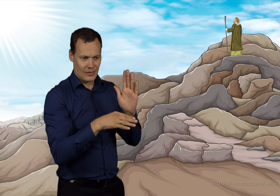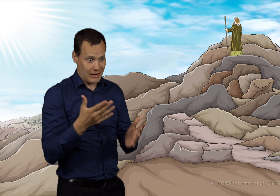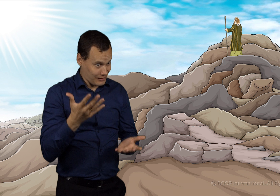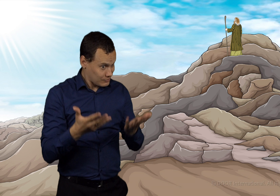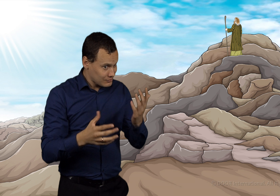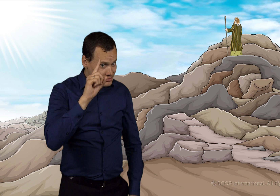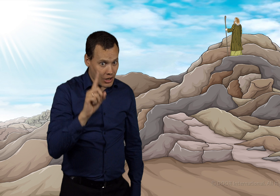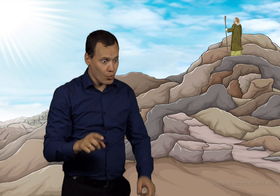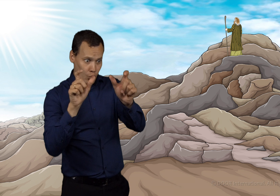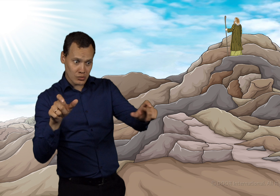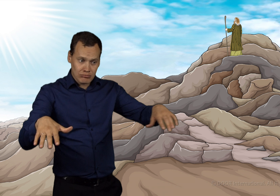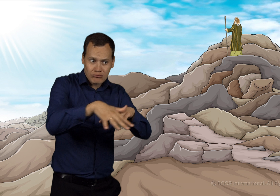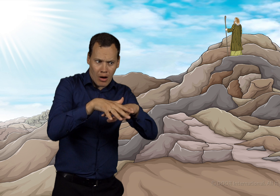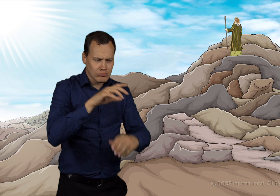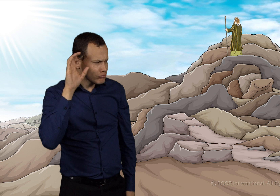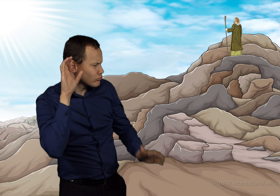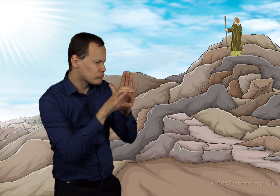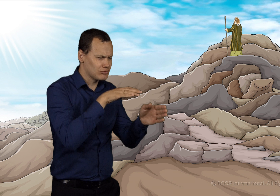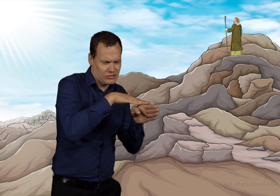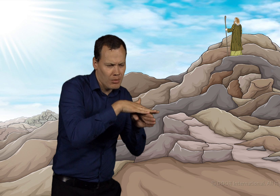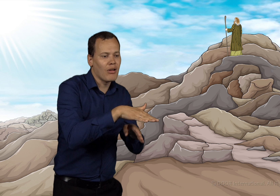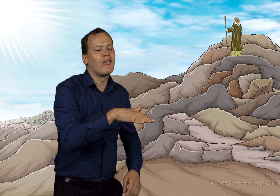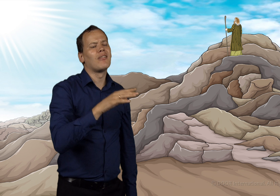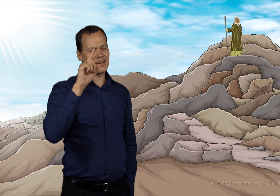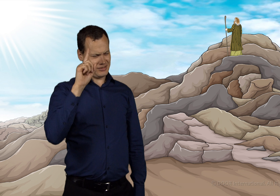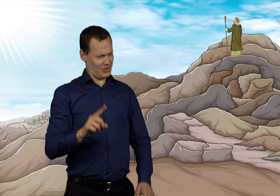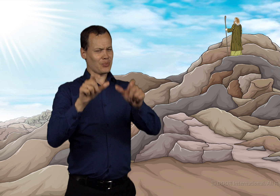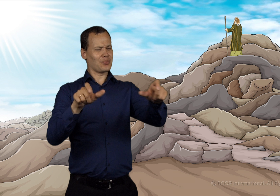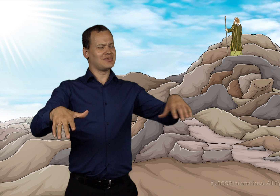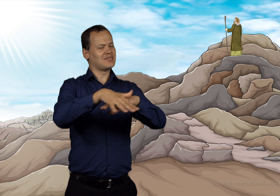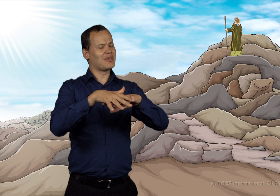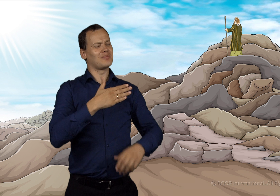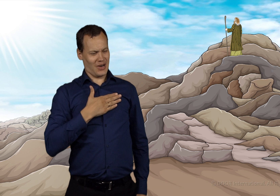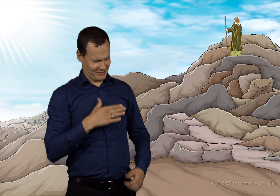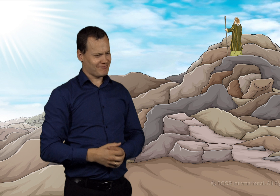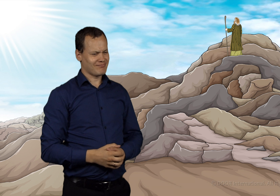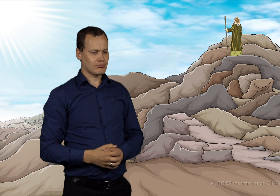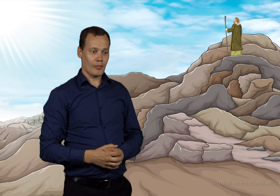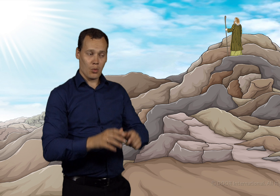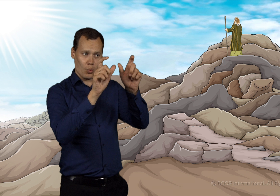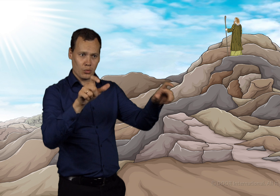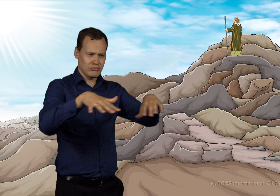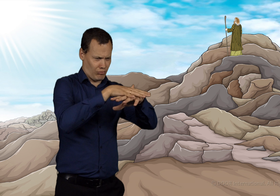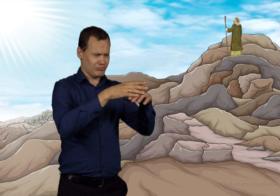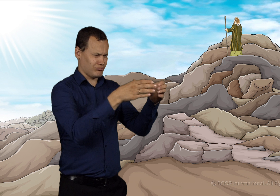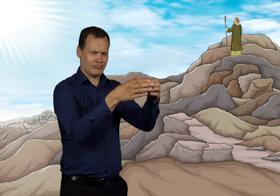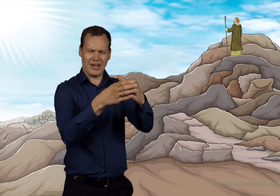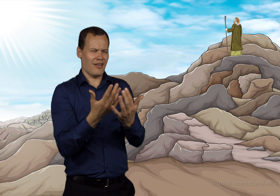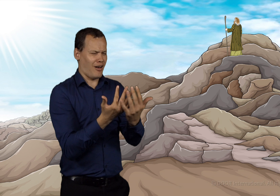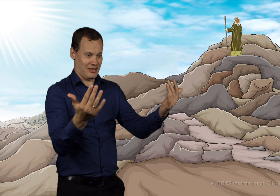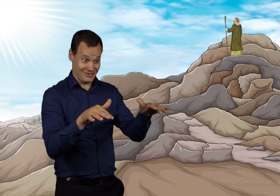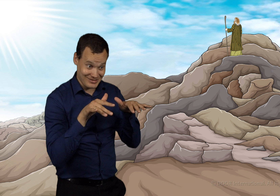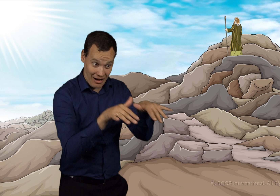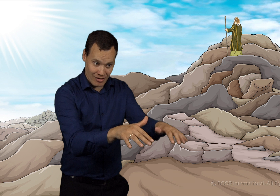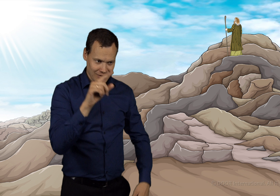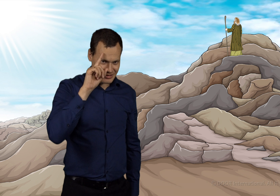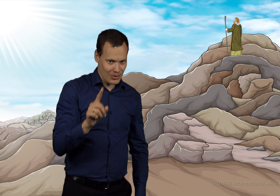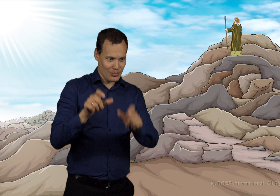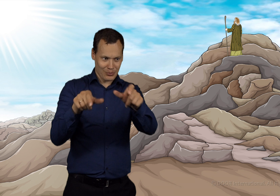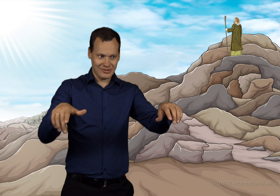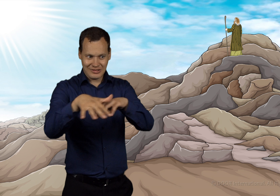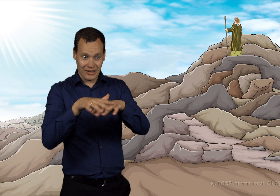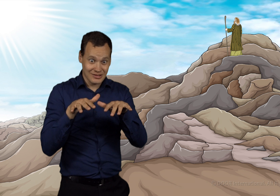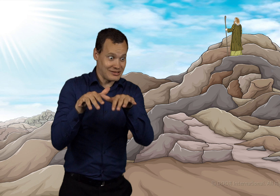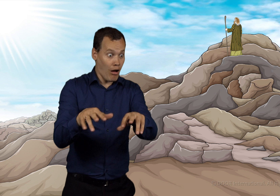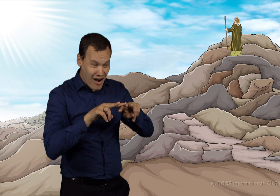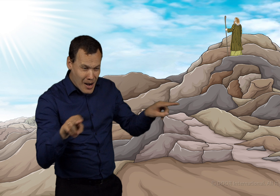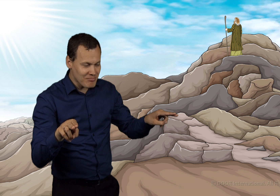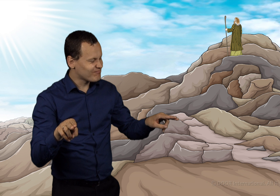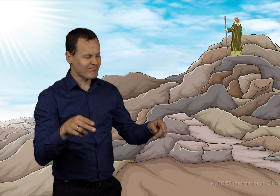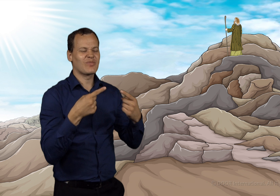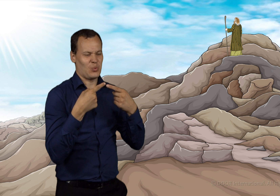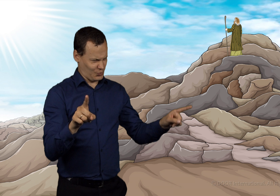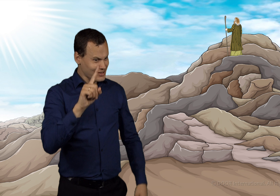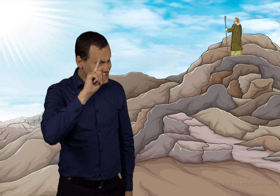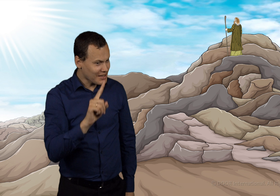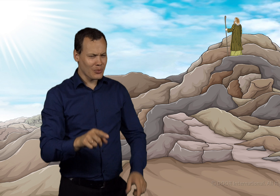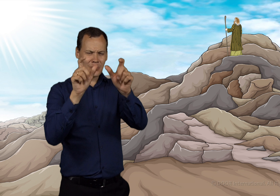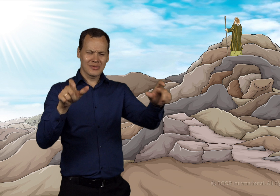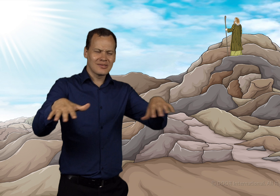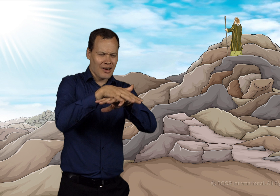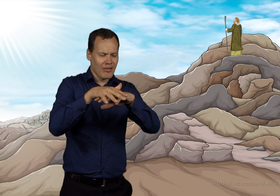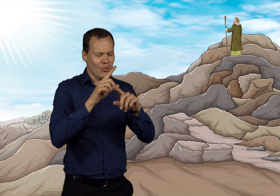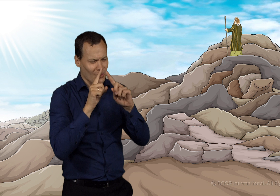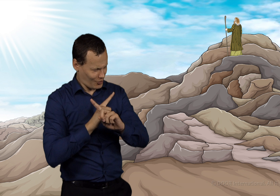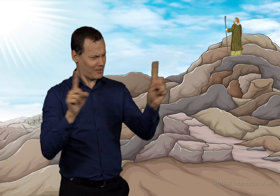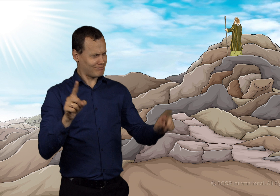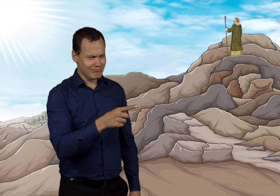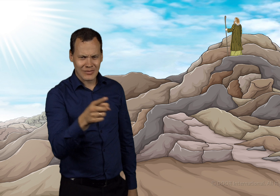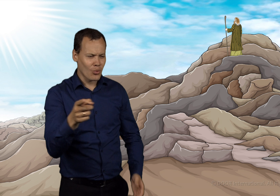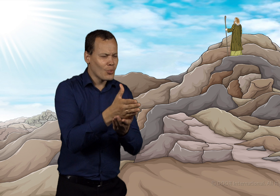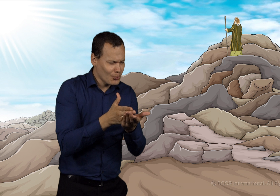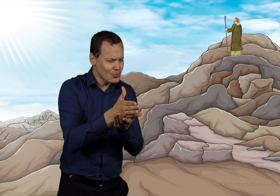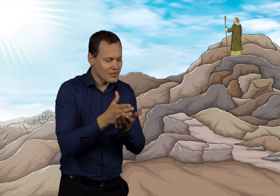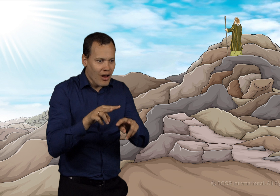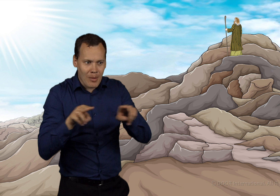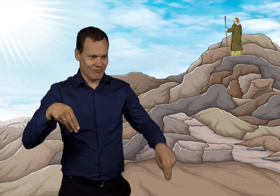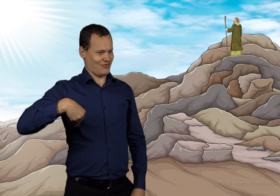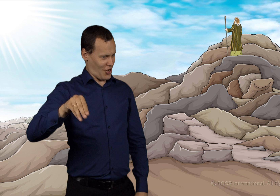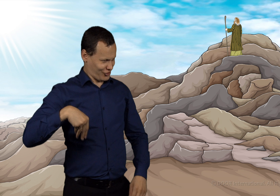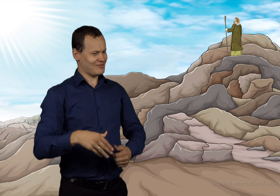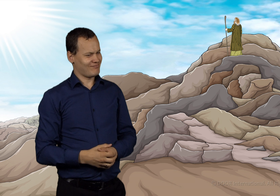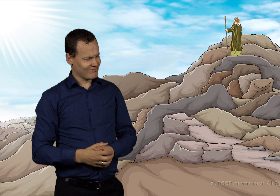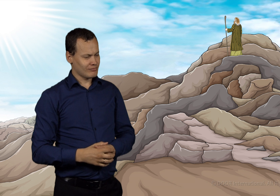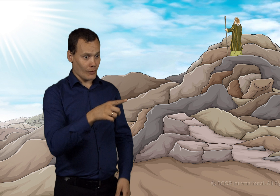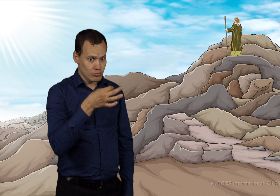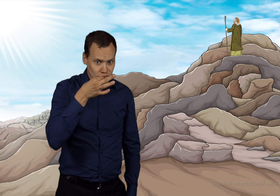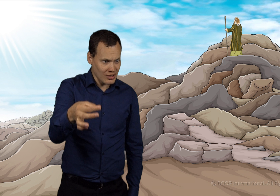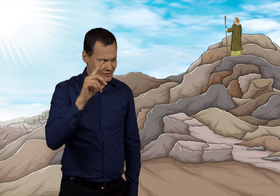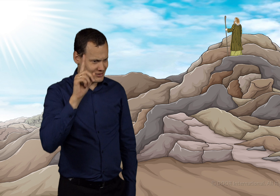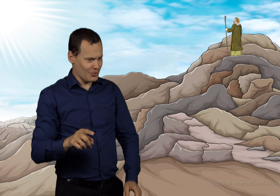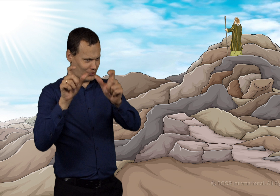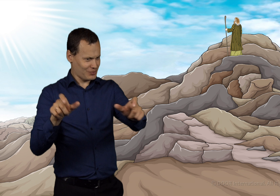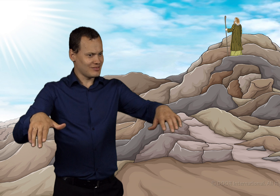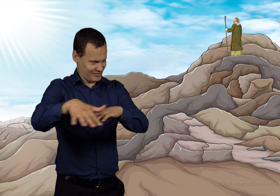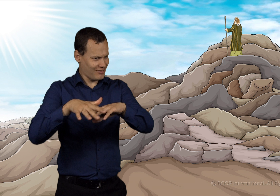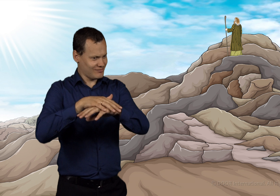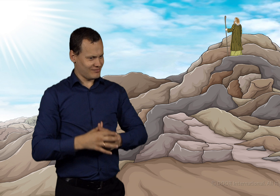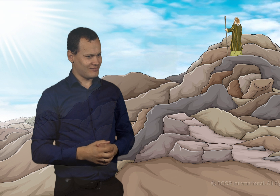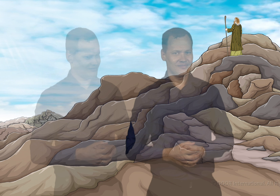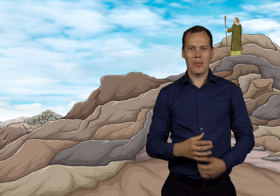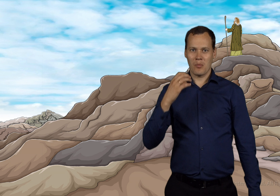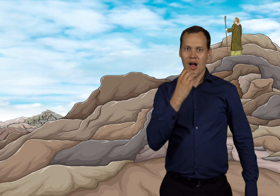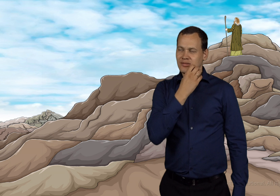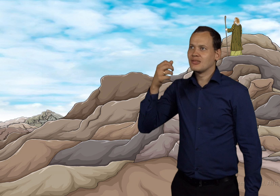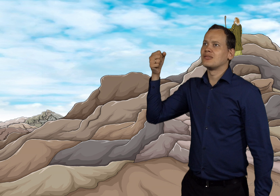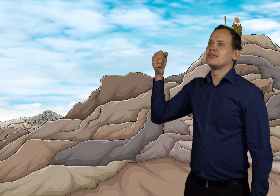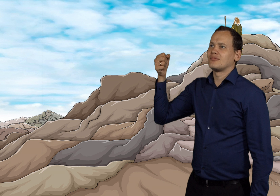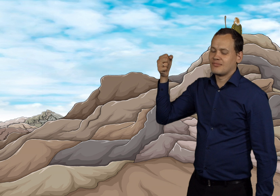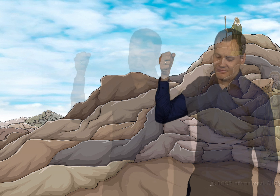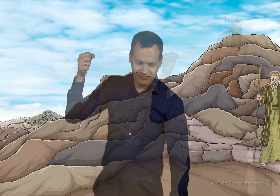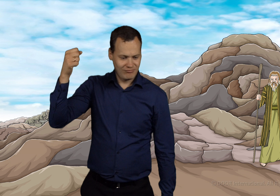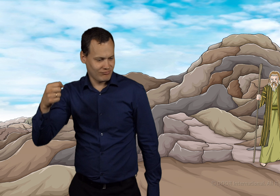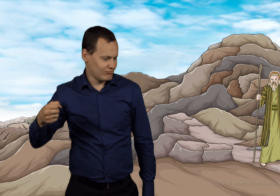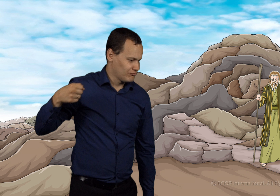And unto Me you shall be a kingdom of priests and a holy nation.’ These are the words that you are to speak to the Israelites.”